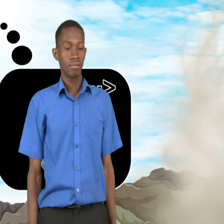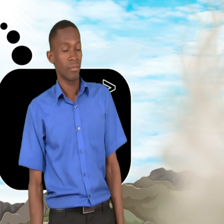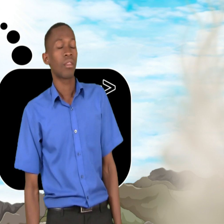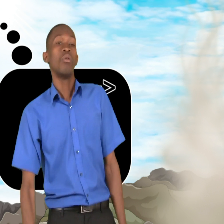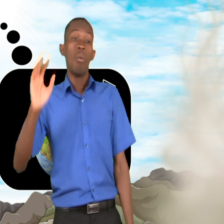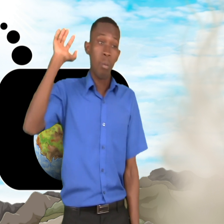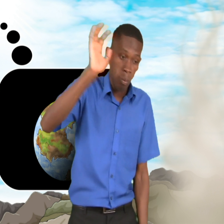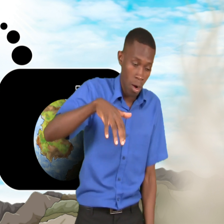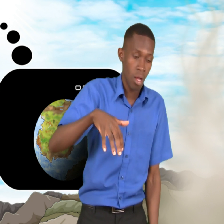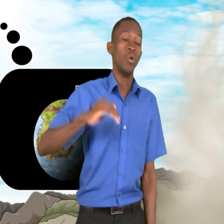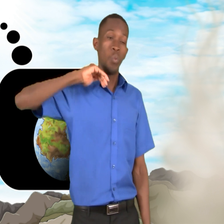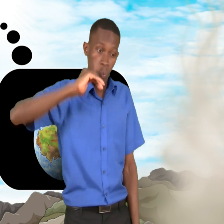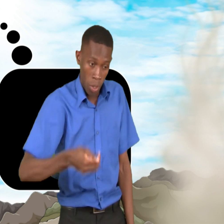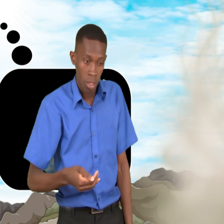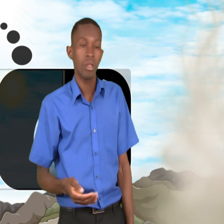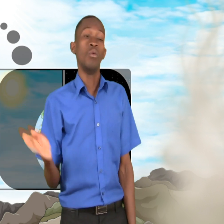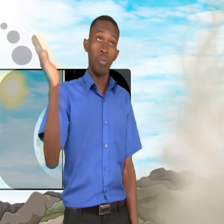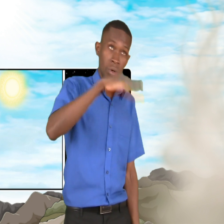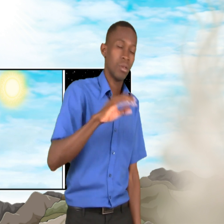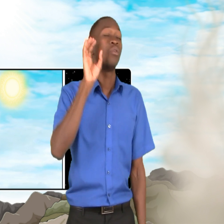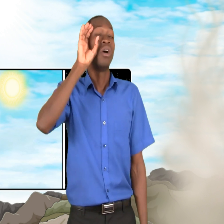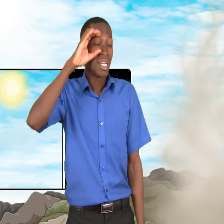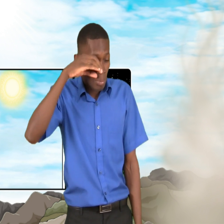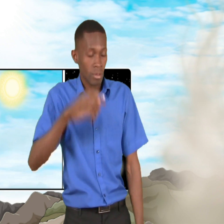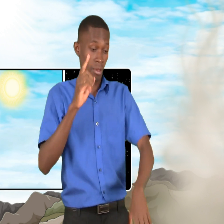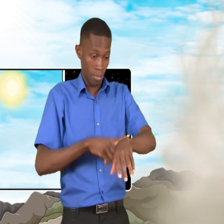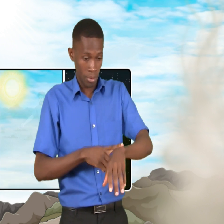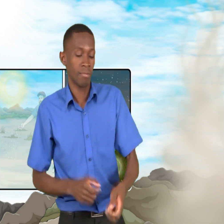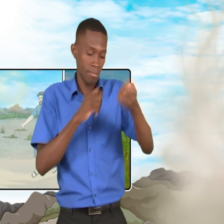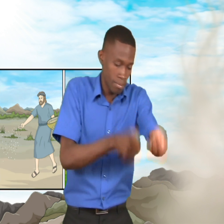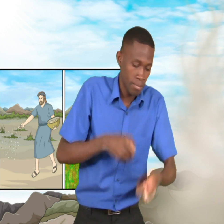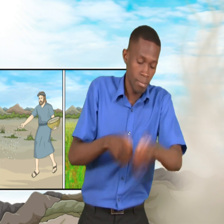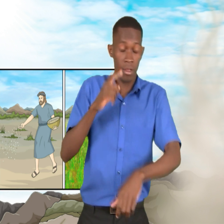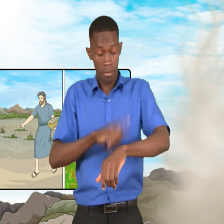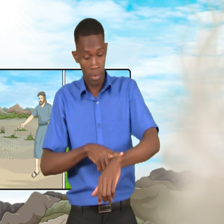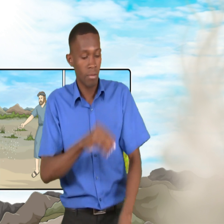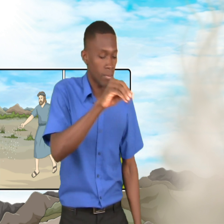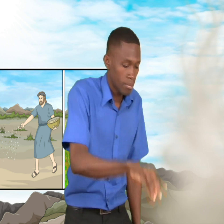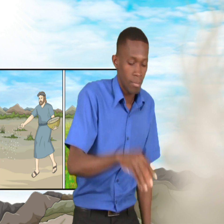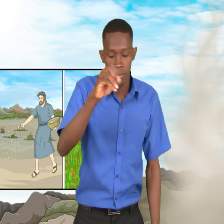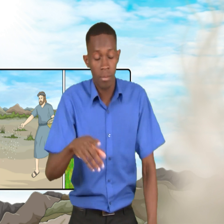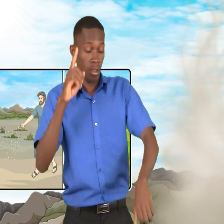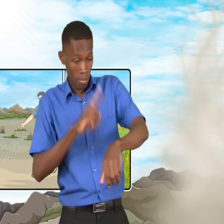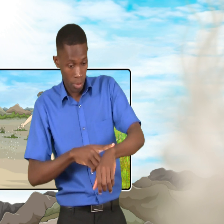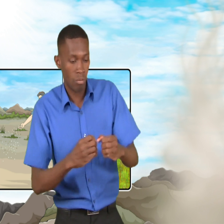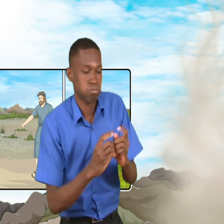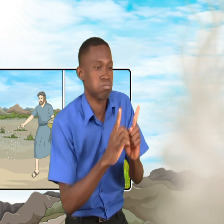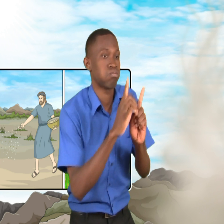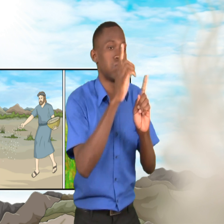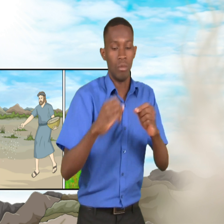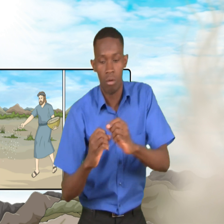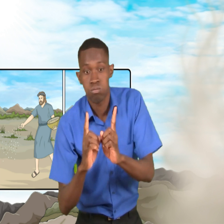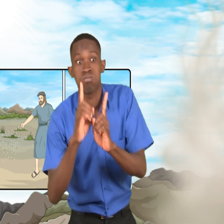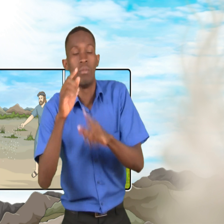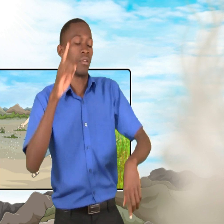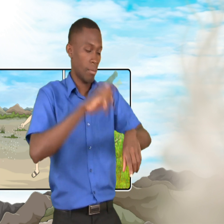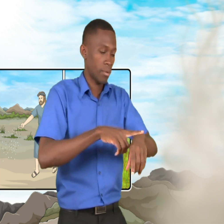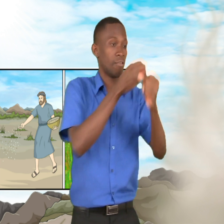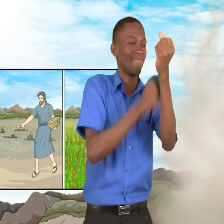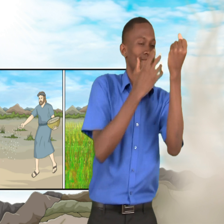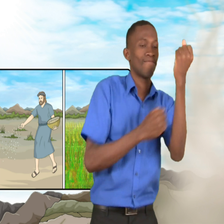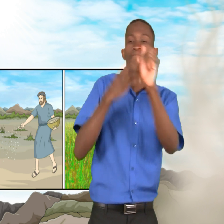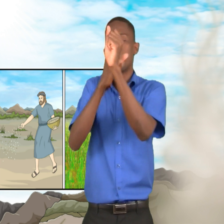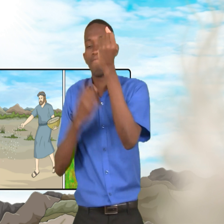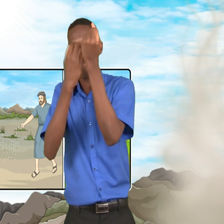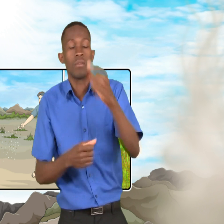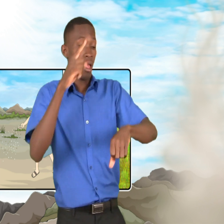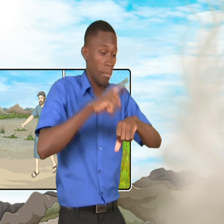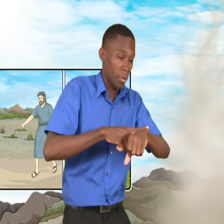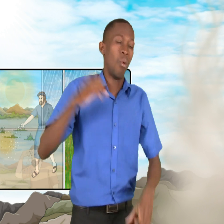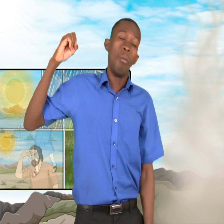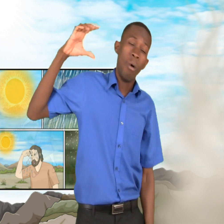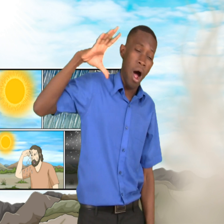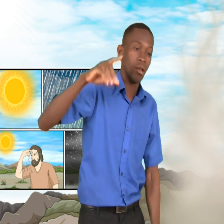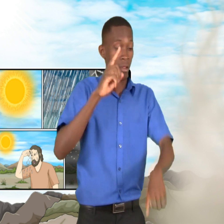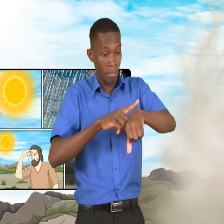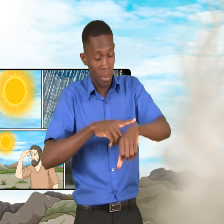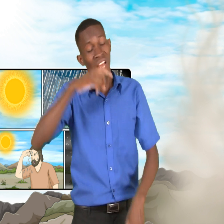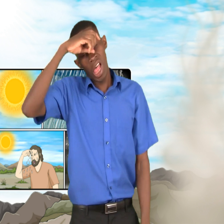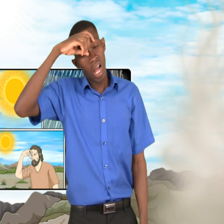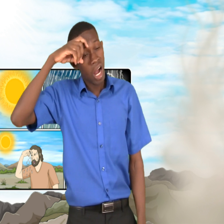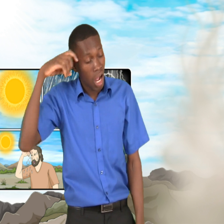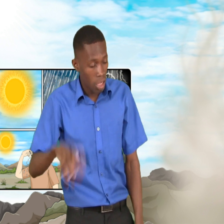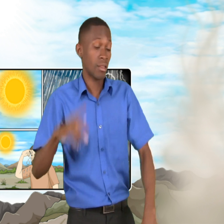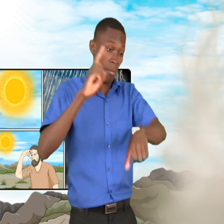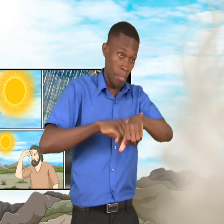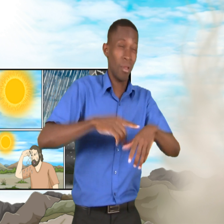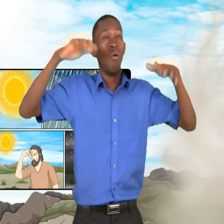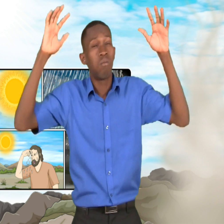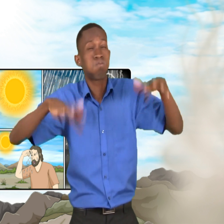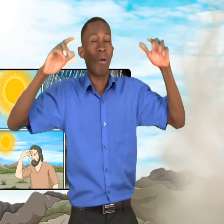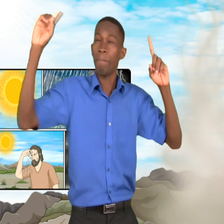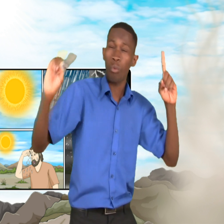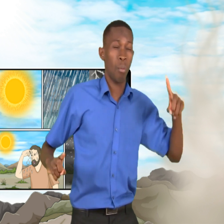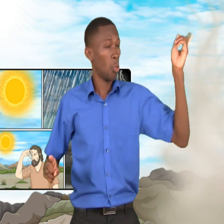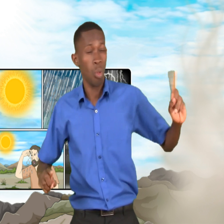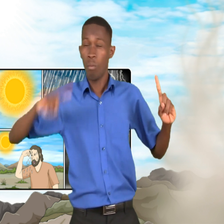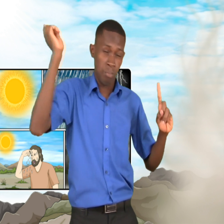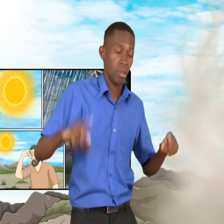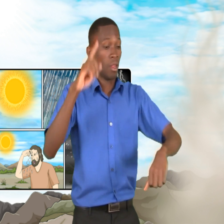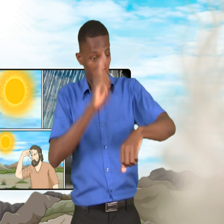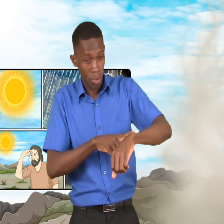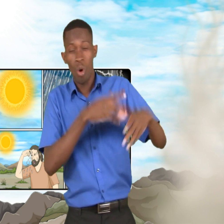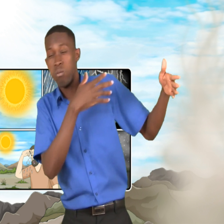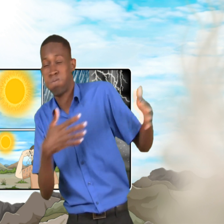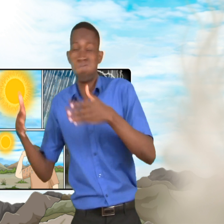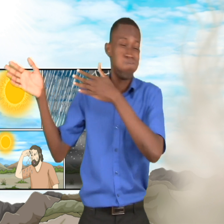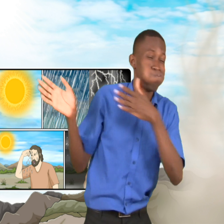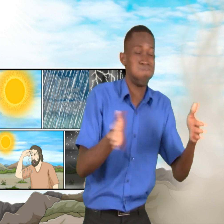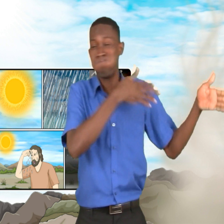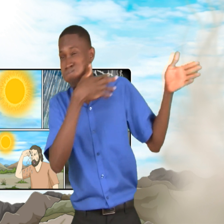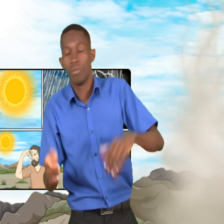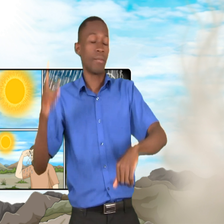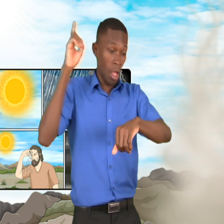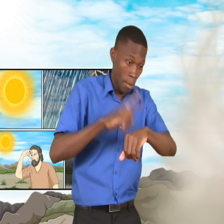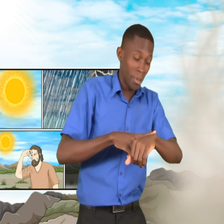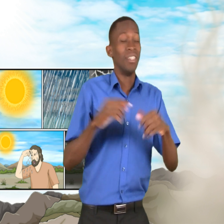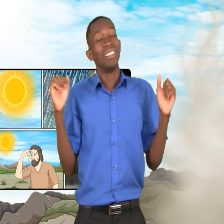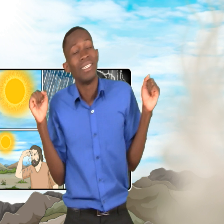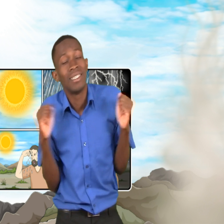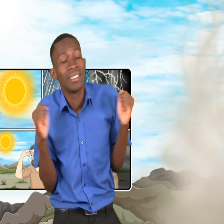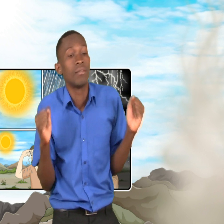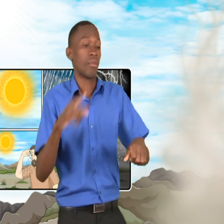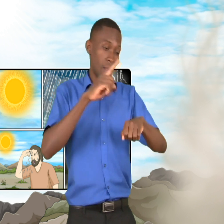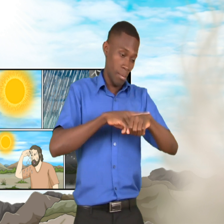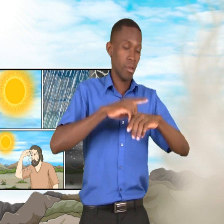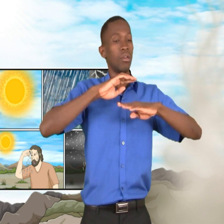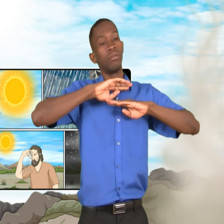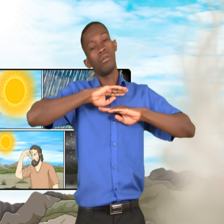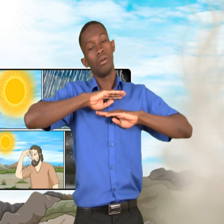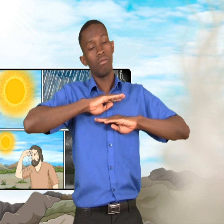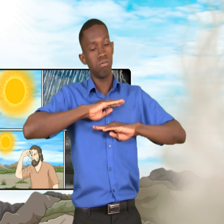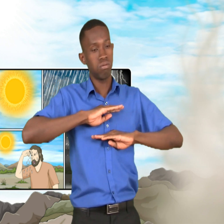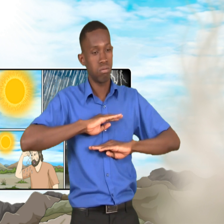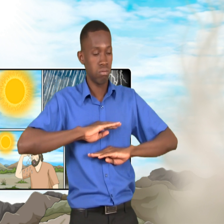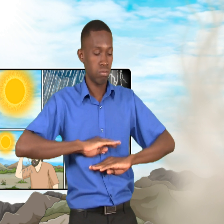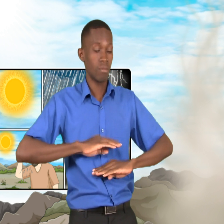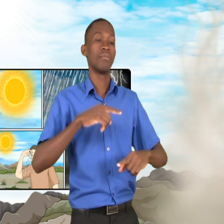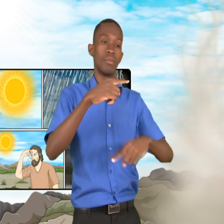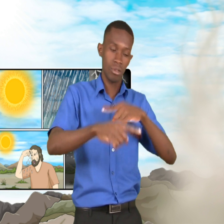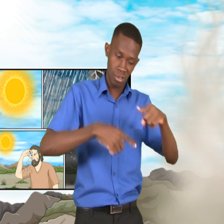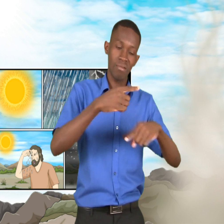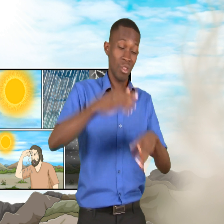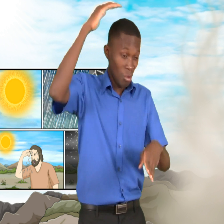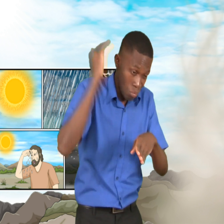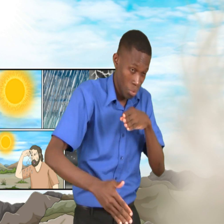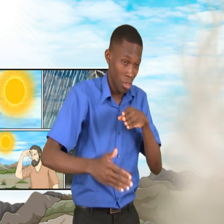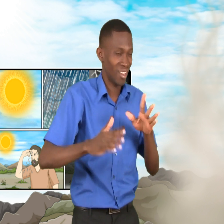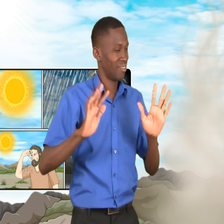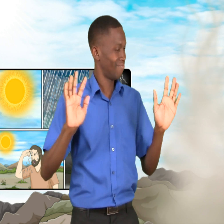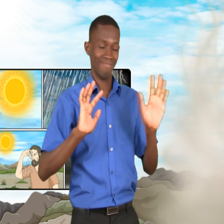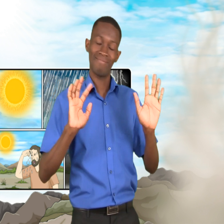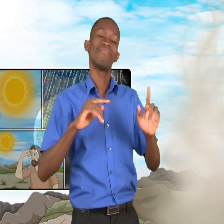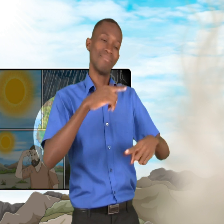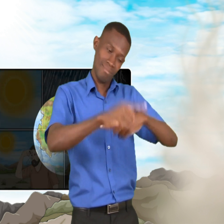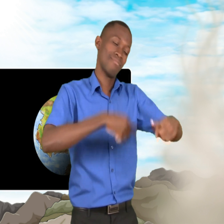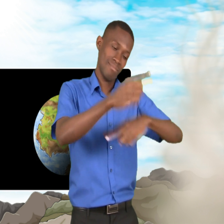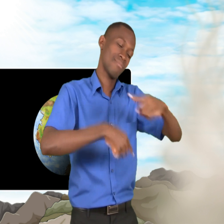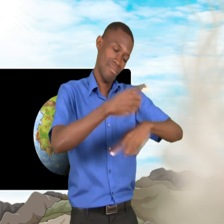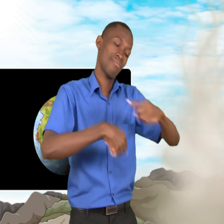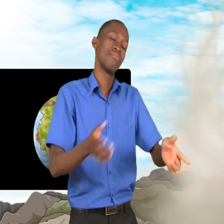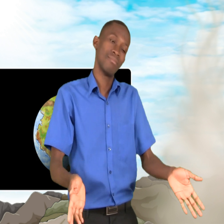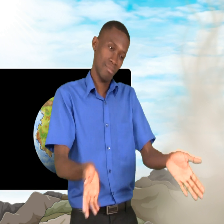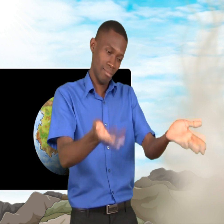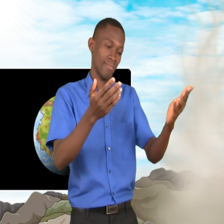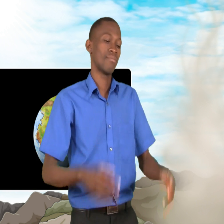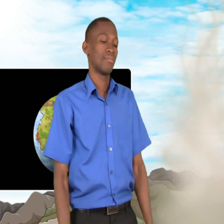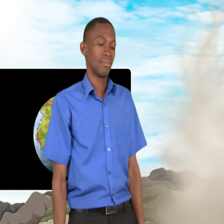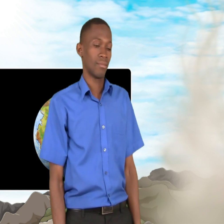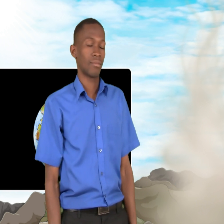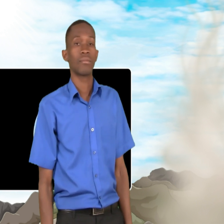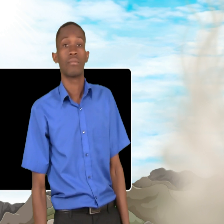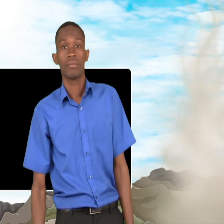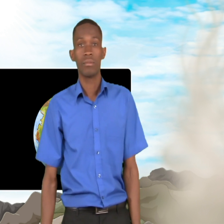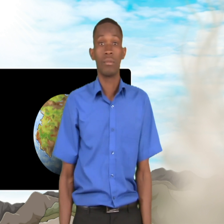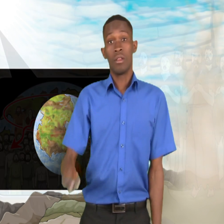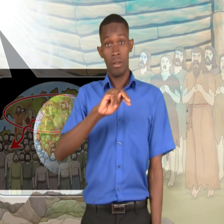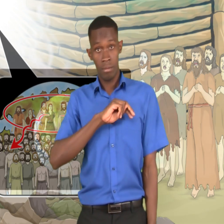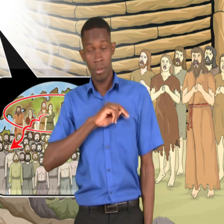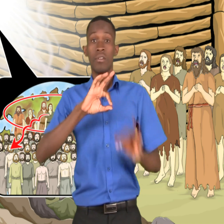As long as the earth endures, seedtime and harvest, cold and heat, summer and winter, day and night shall never cease.”